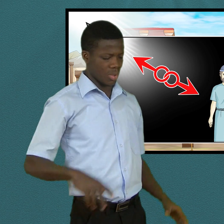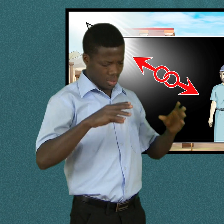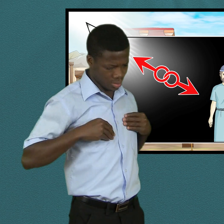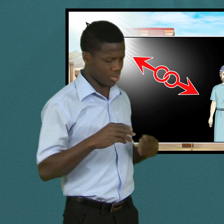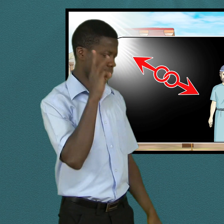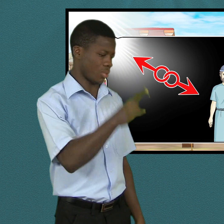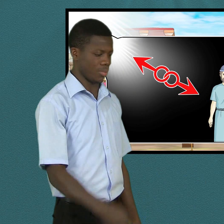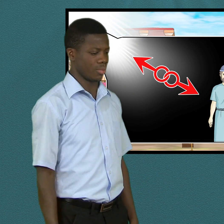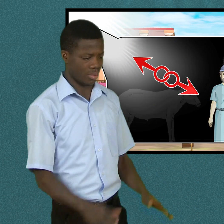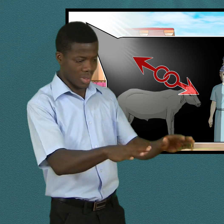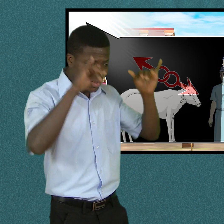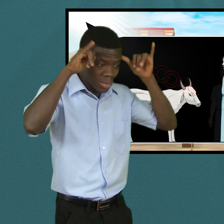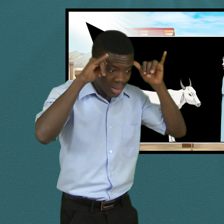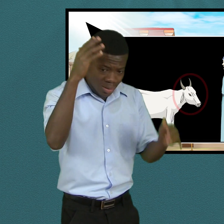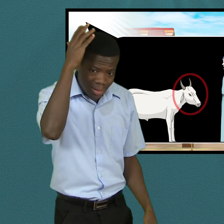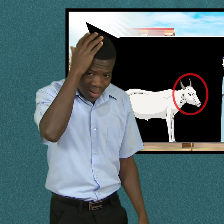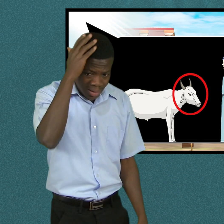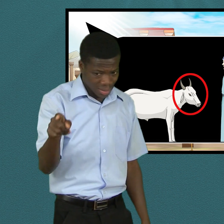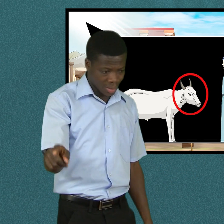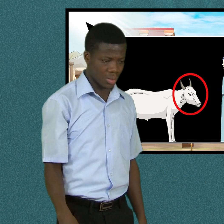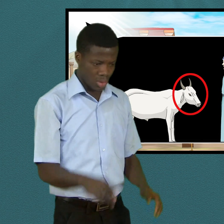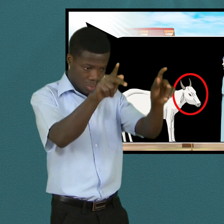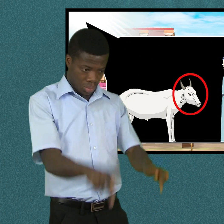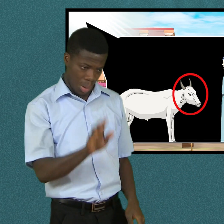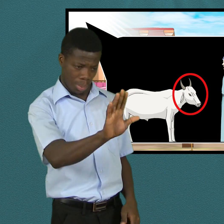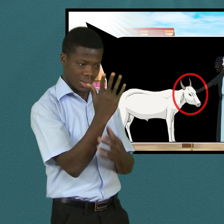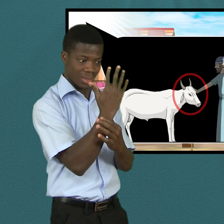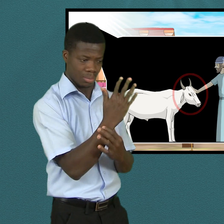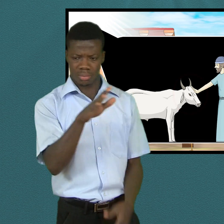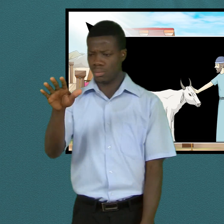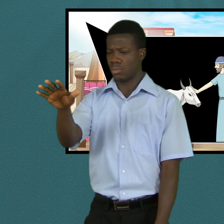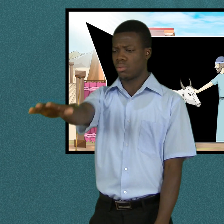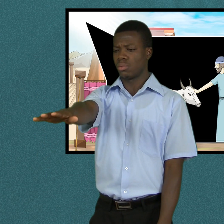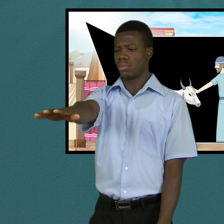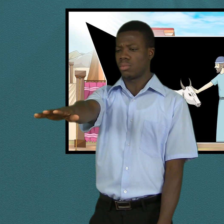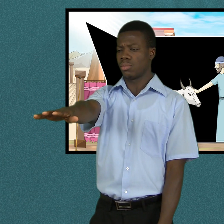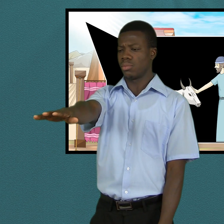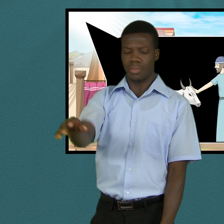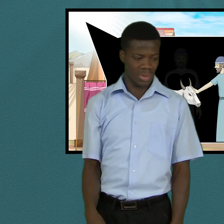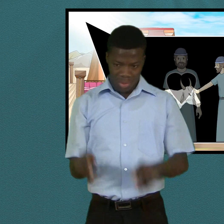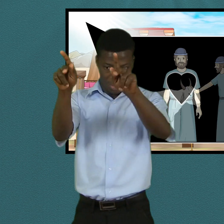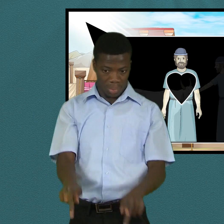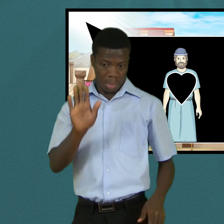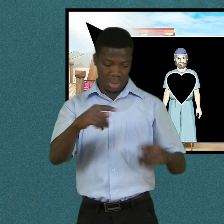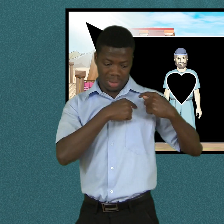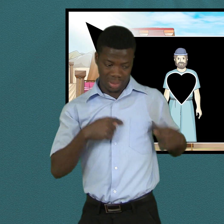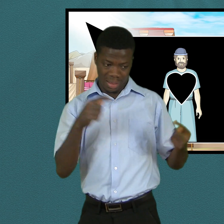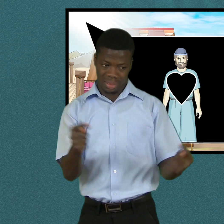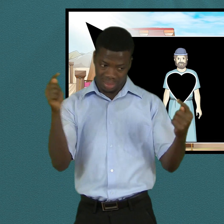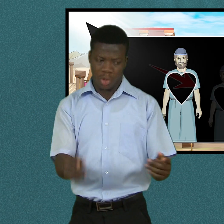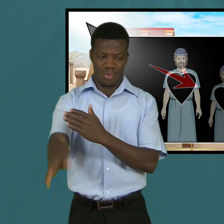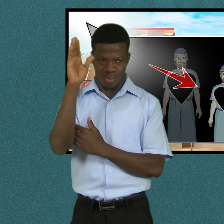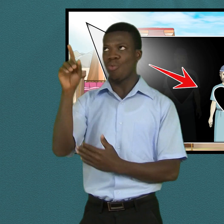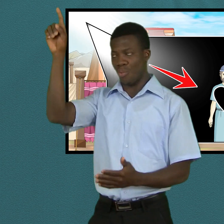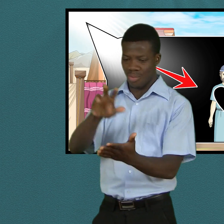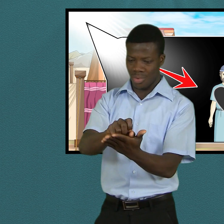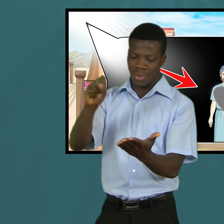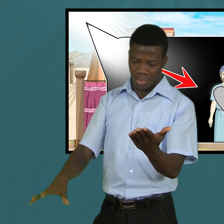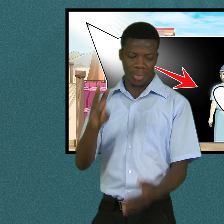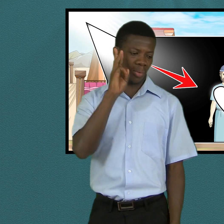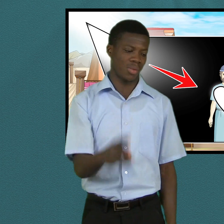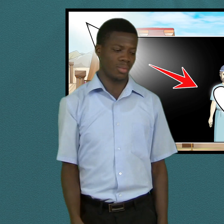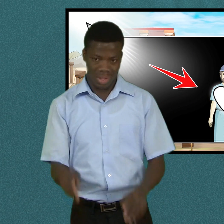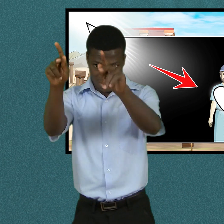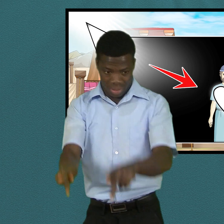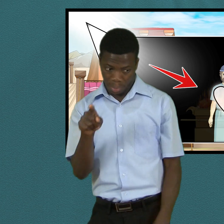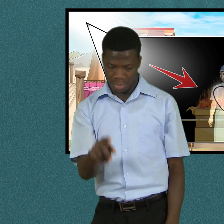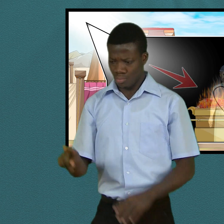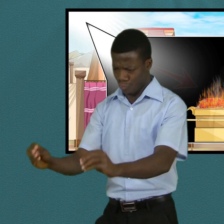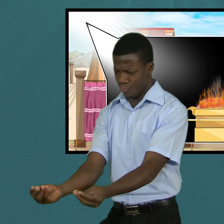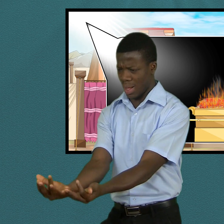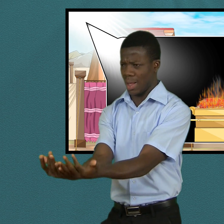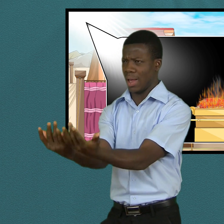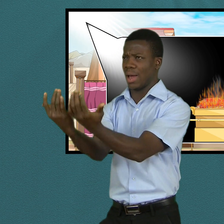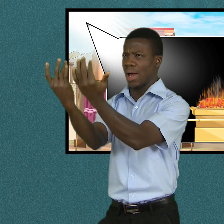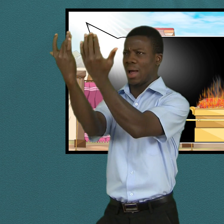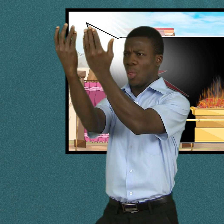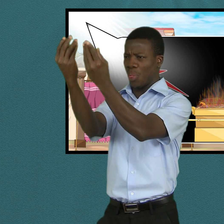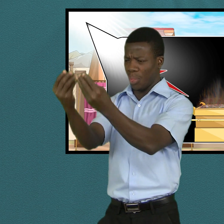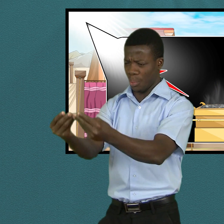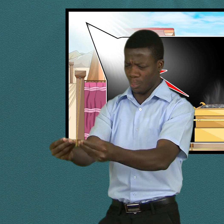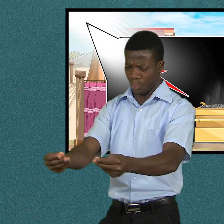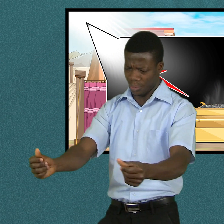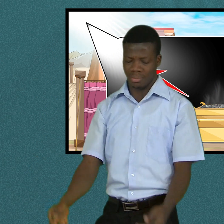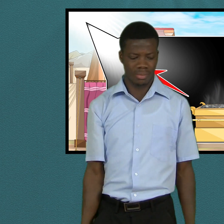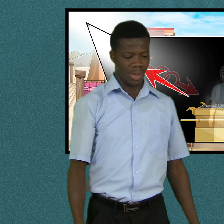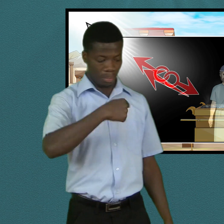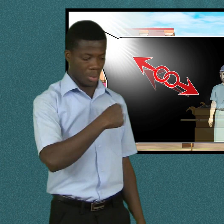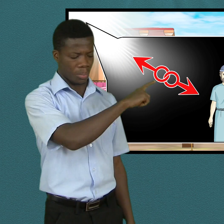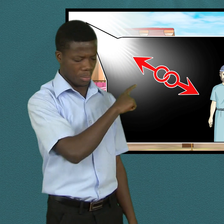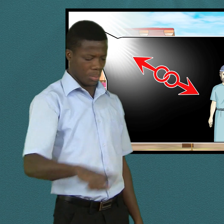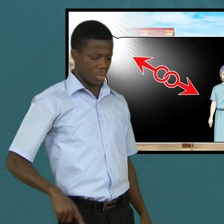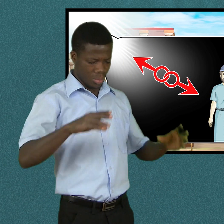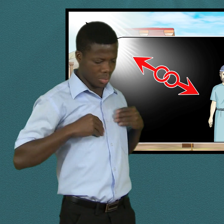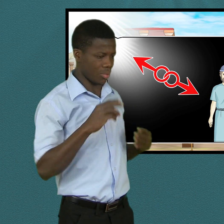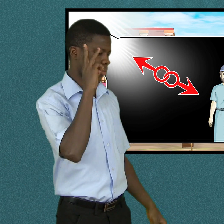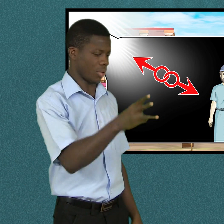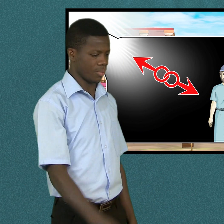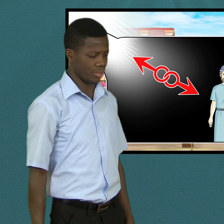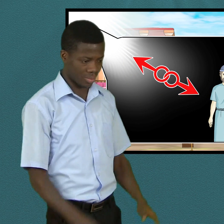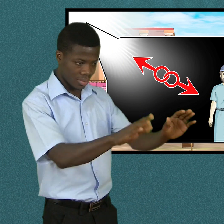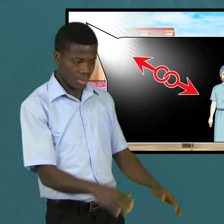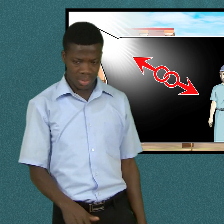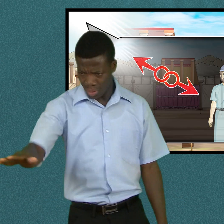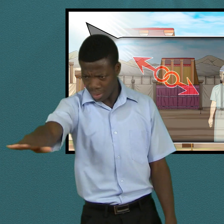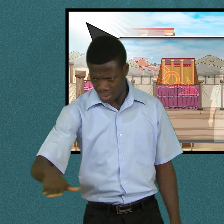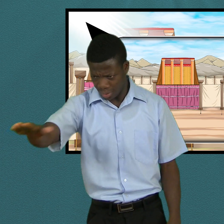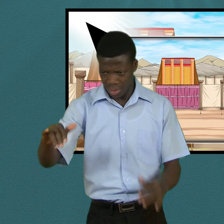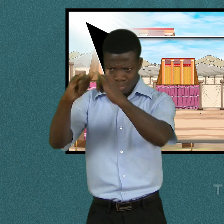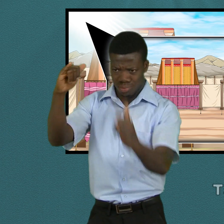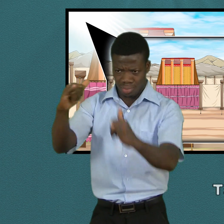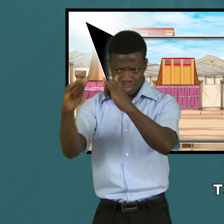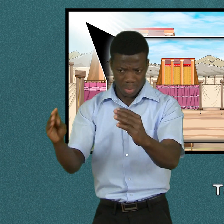He is to lay his hand on the head of the burnt offering, so it can be accepted on his behalf to make atonement for him.